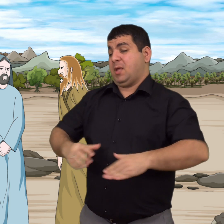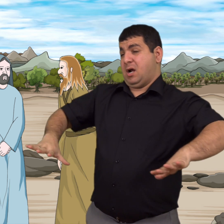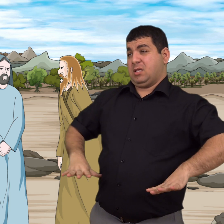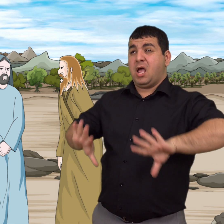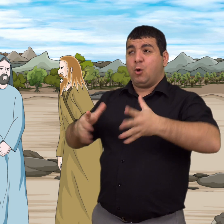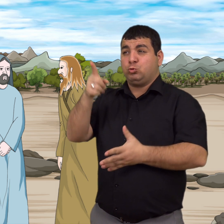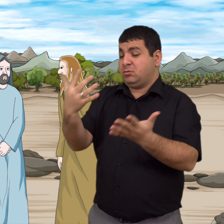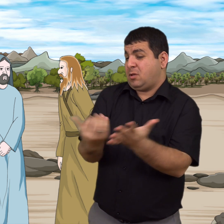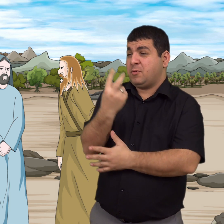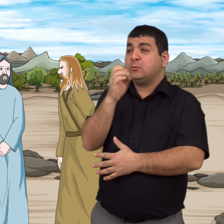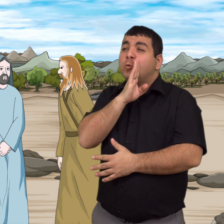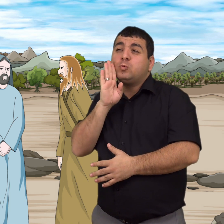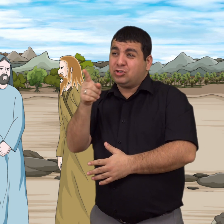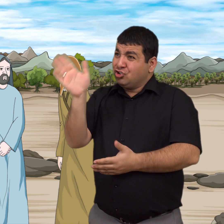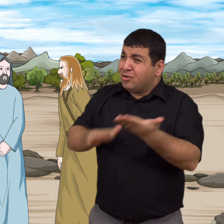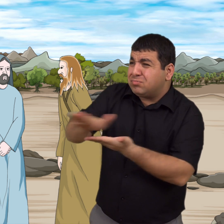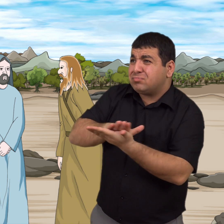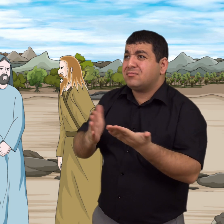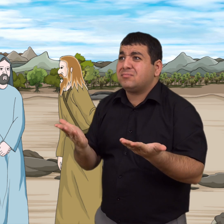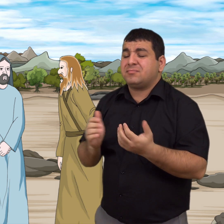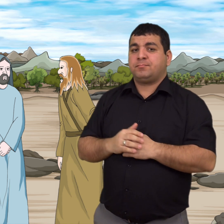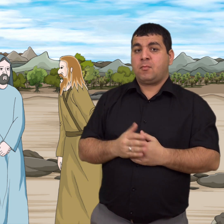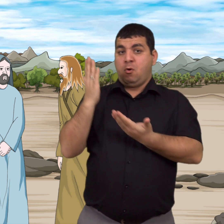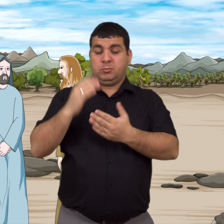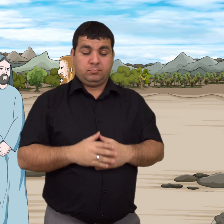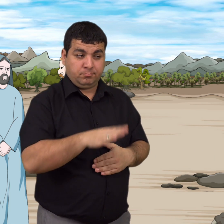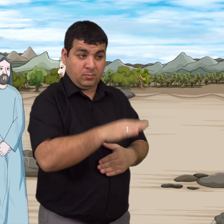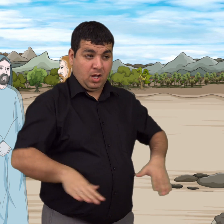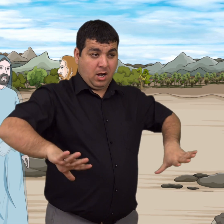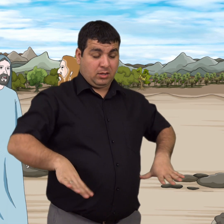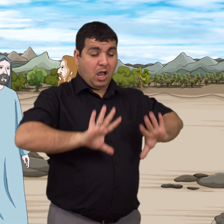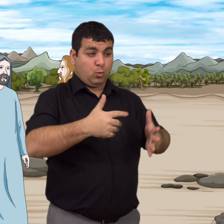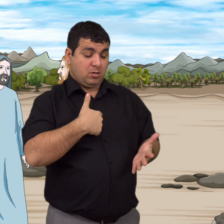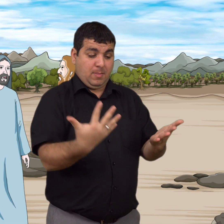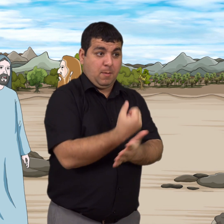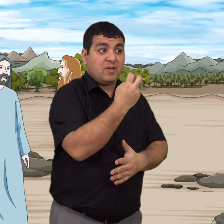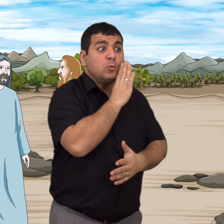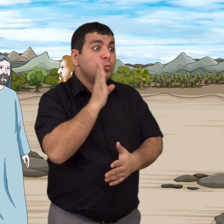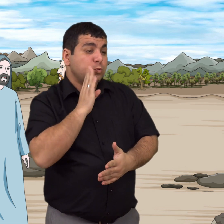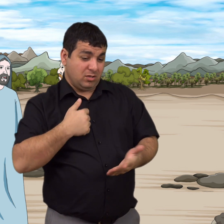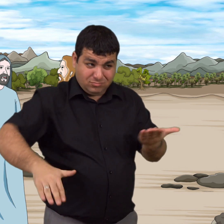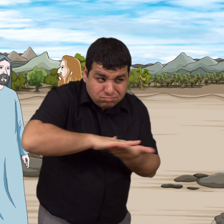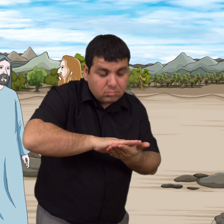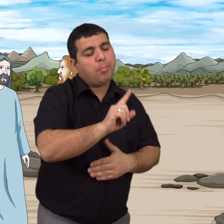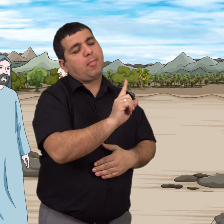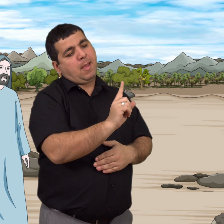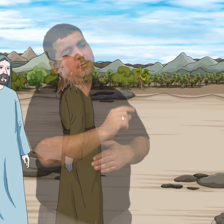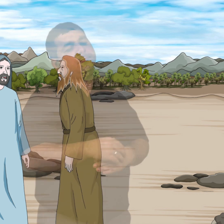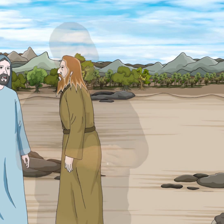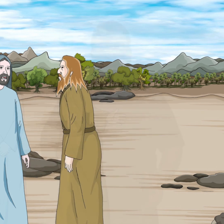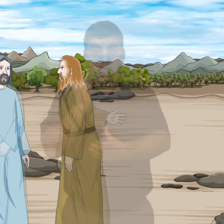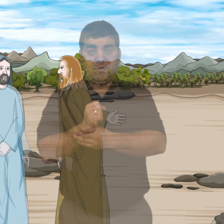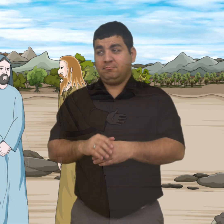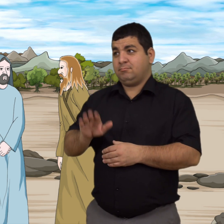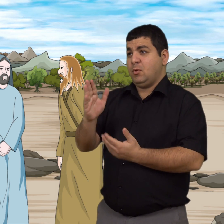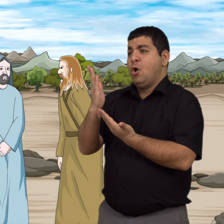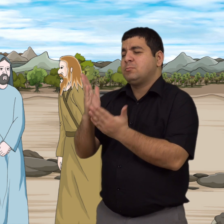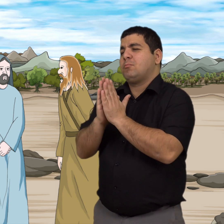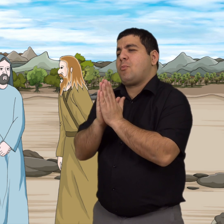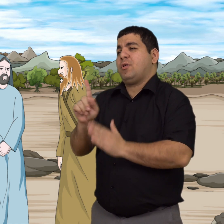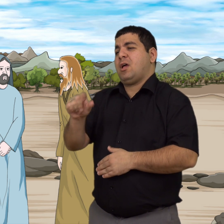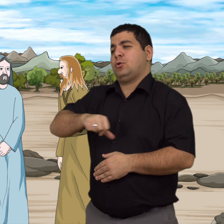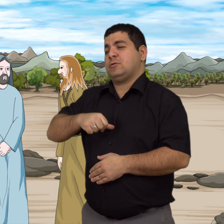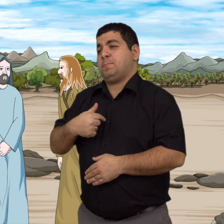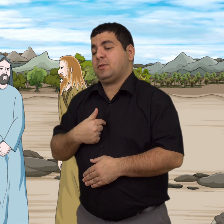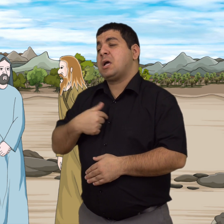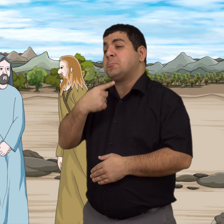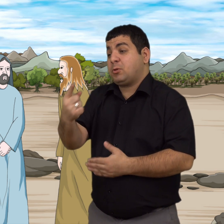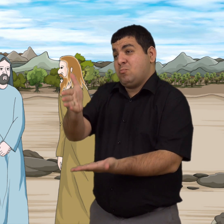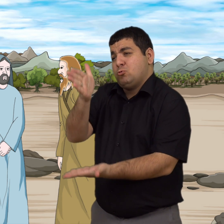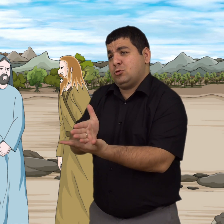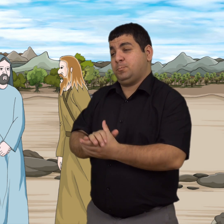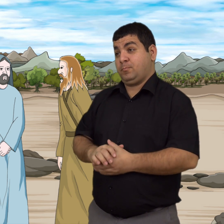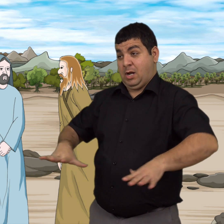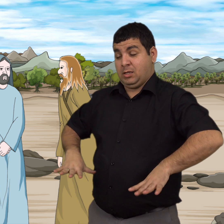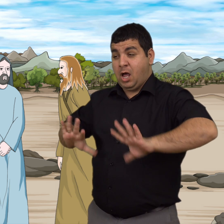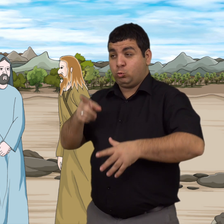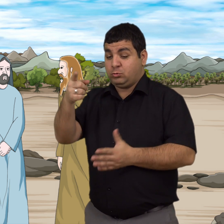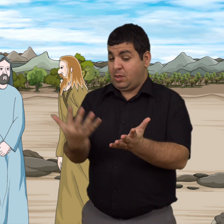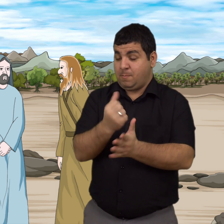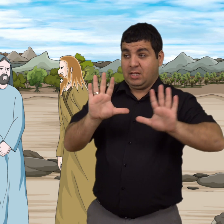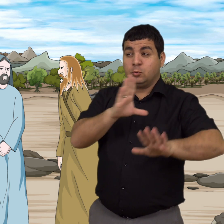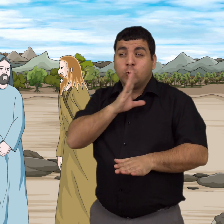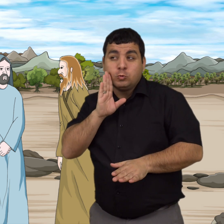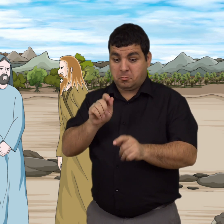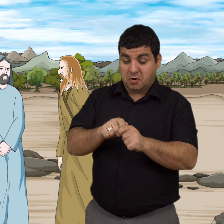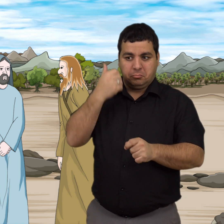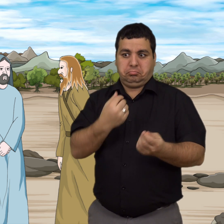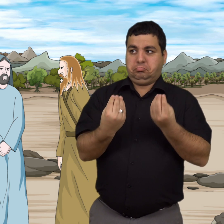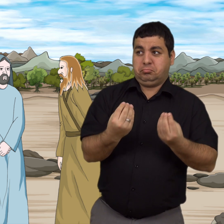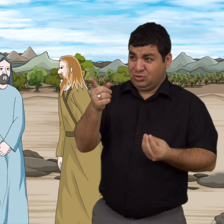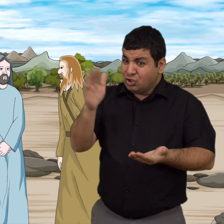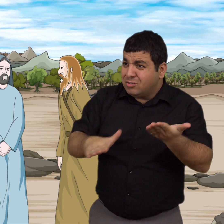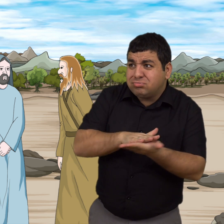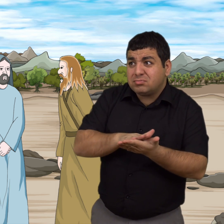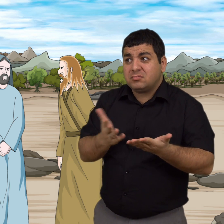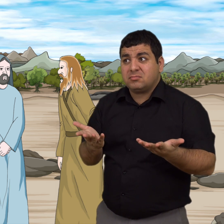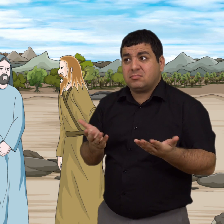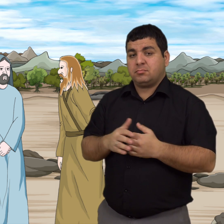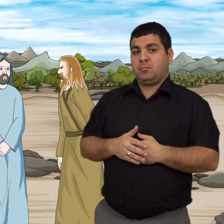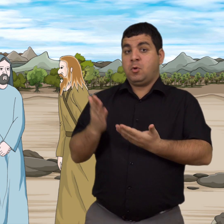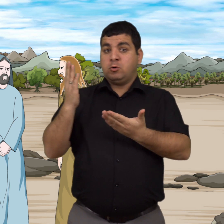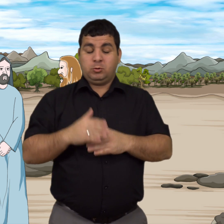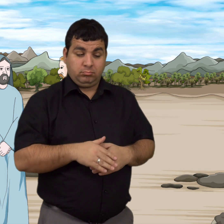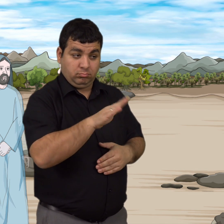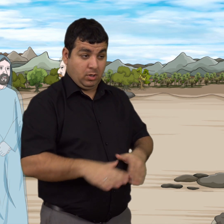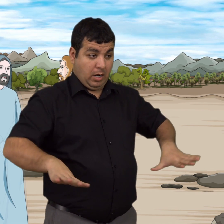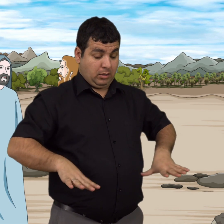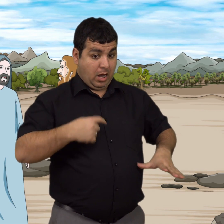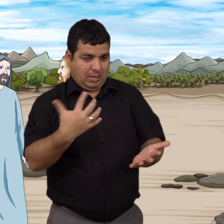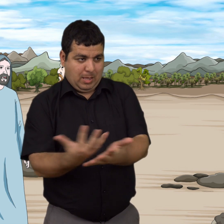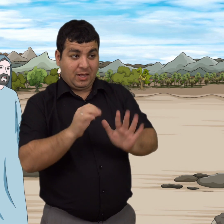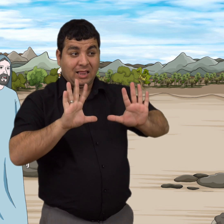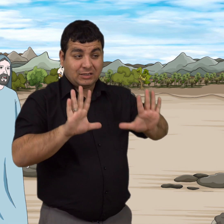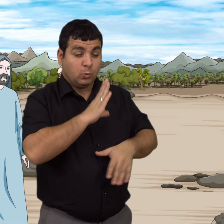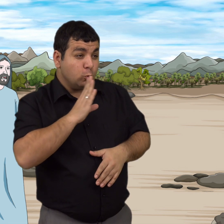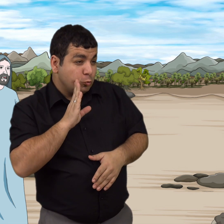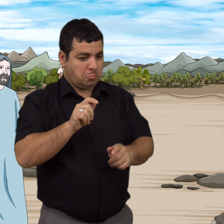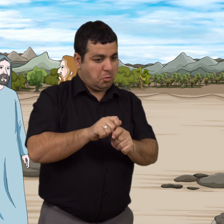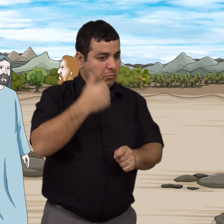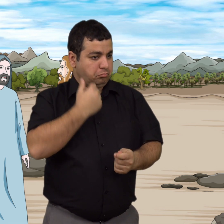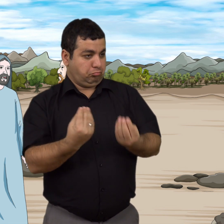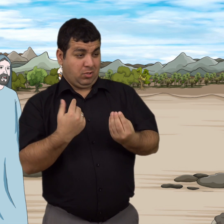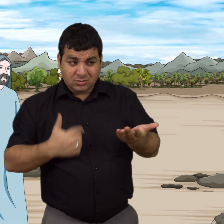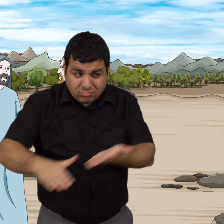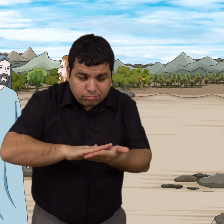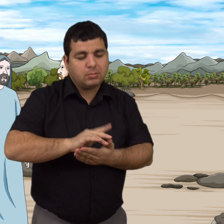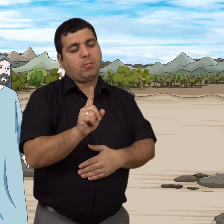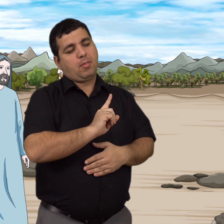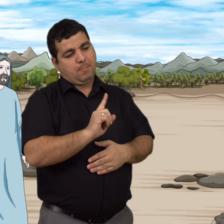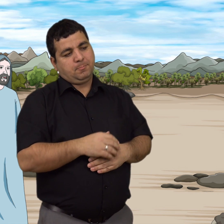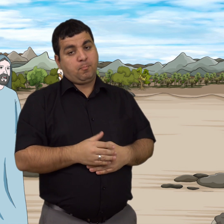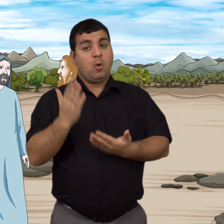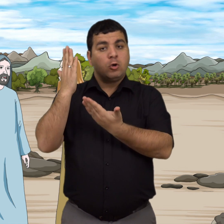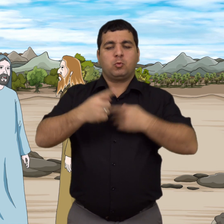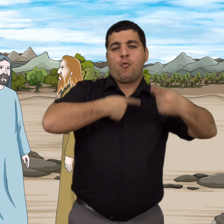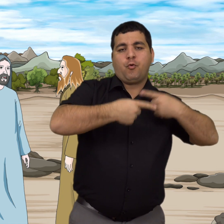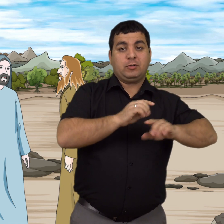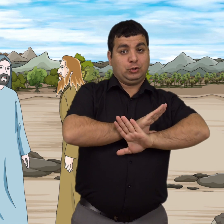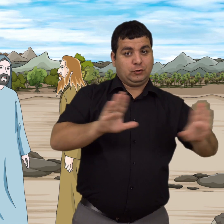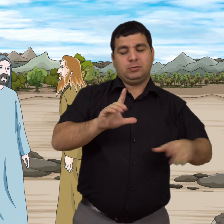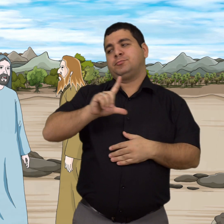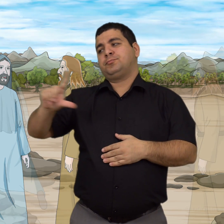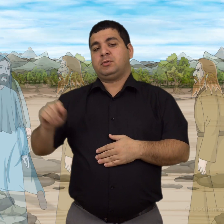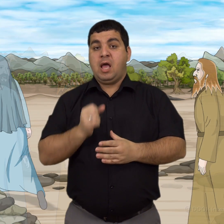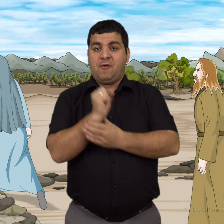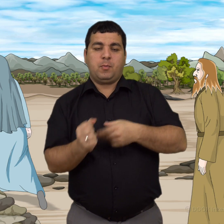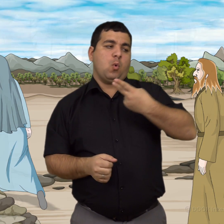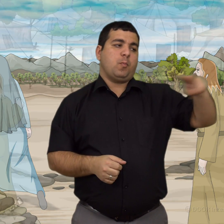And Abraham said, “Now that I have ventured to speak to the Lord, suppose twenty are found there?” He answered, “On account of the twenty, I will not destroy it.” Finally, Abraham said, “May the Lord not be angry, but let me speak once more. Suppose ten are found there?” And He answered, “On account of the ten, I will not destroy it.”